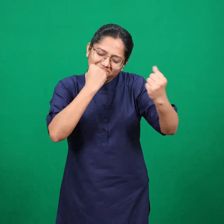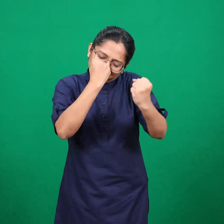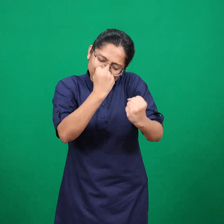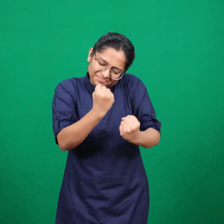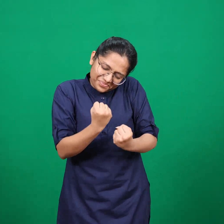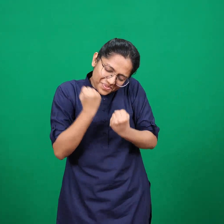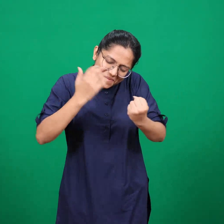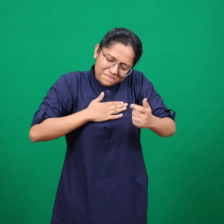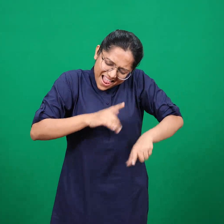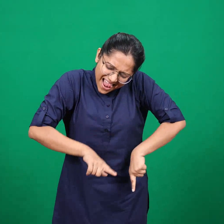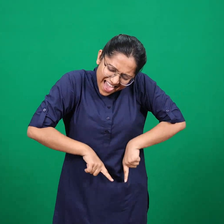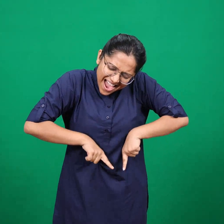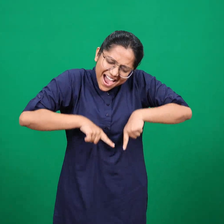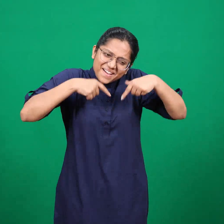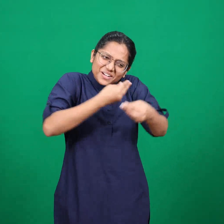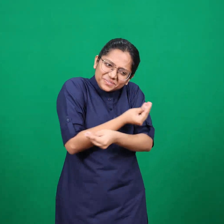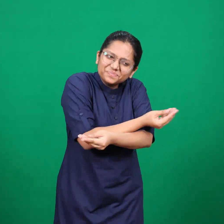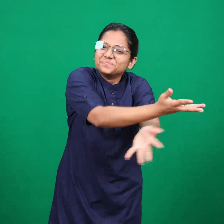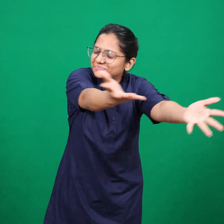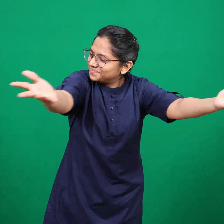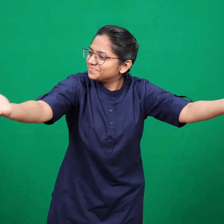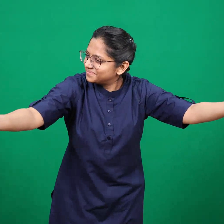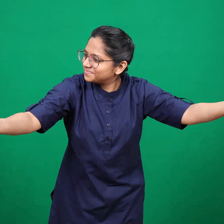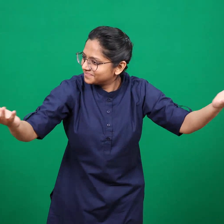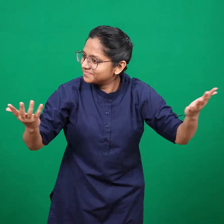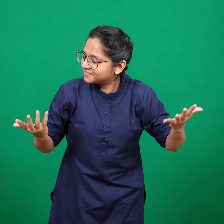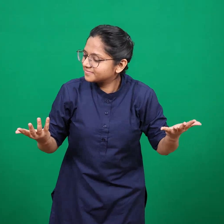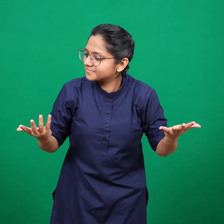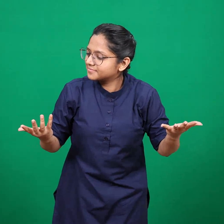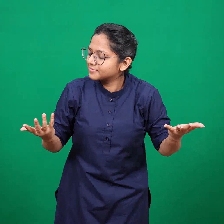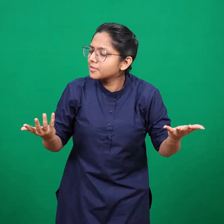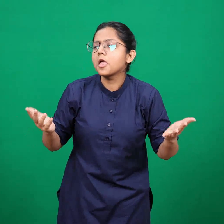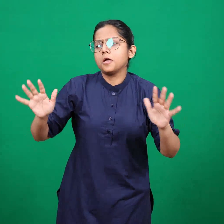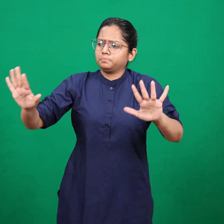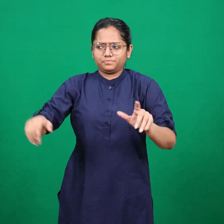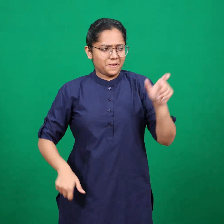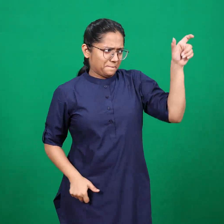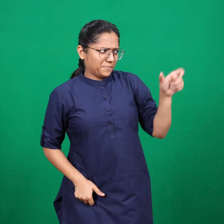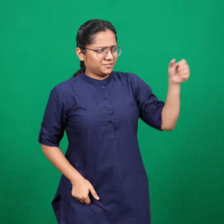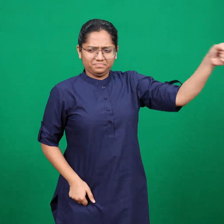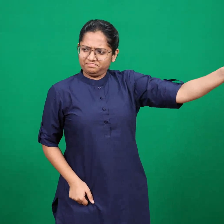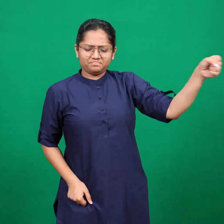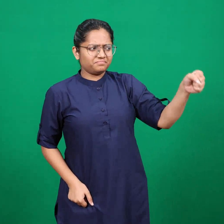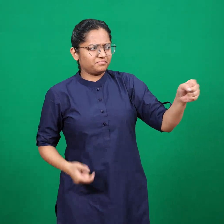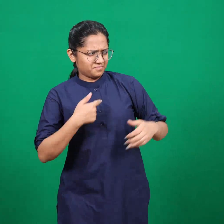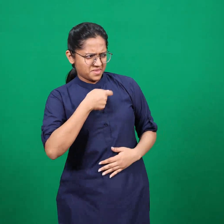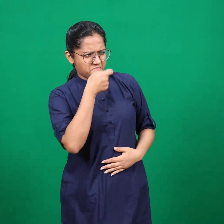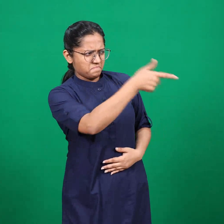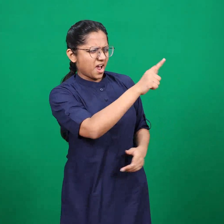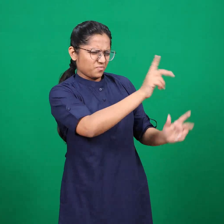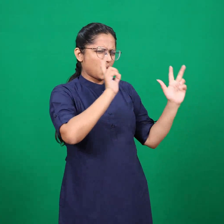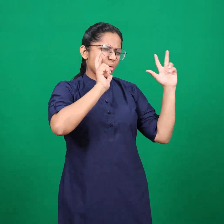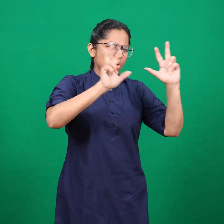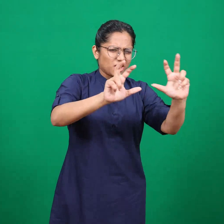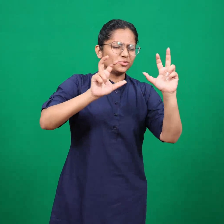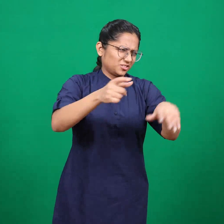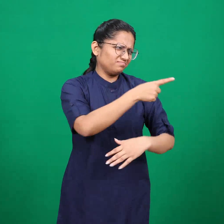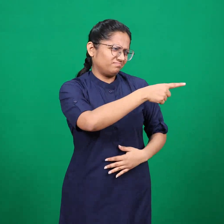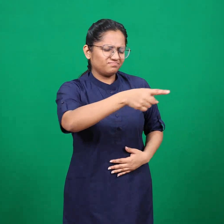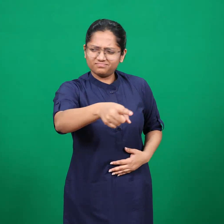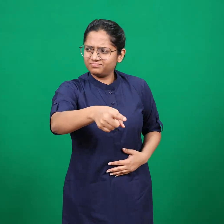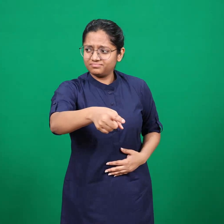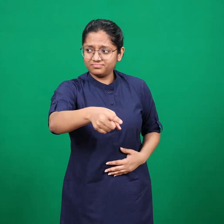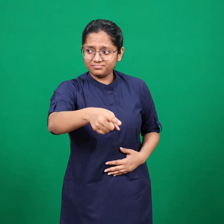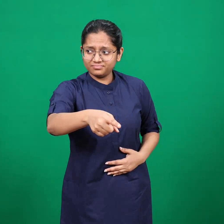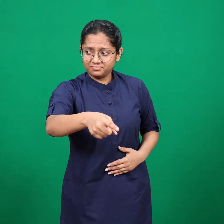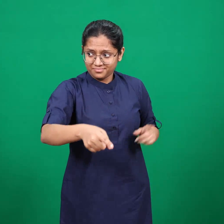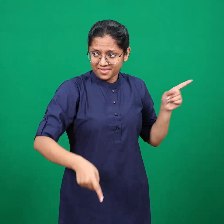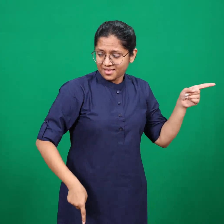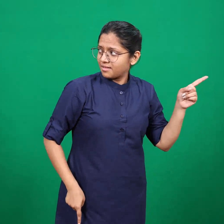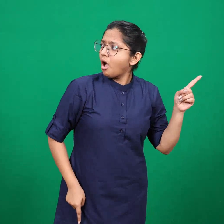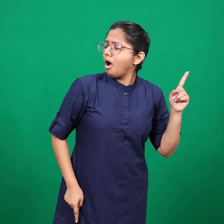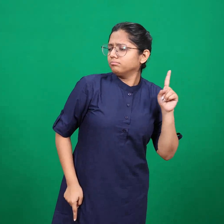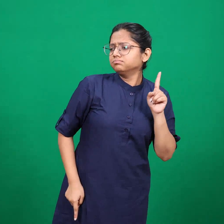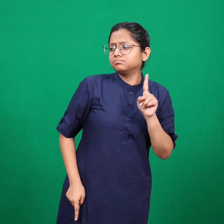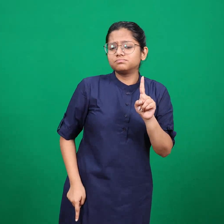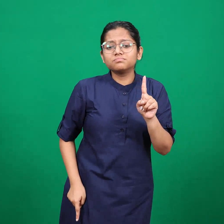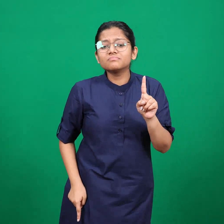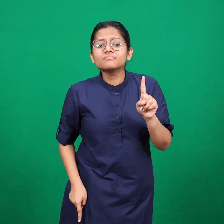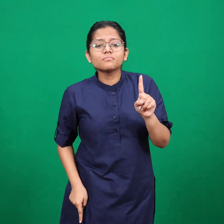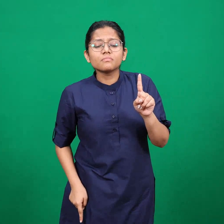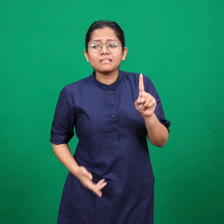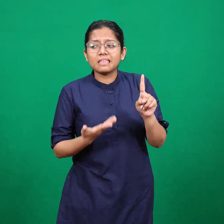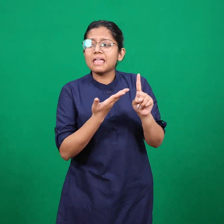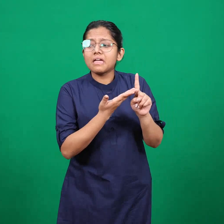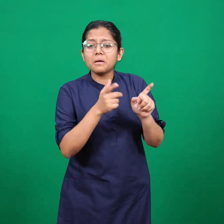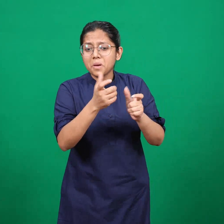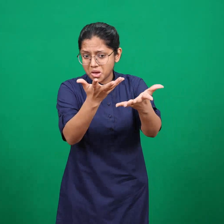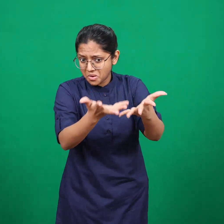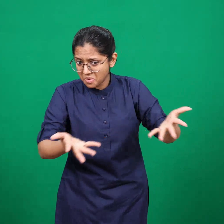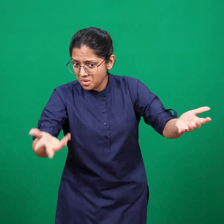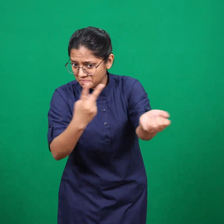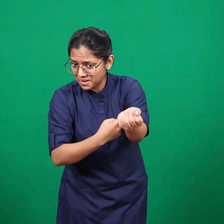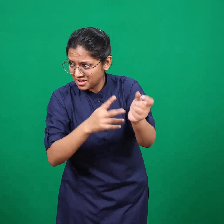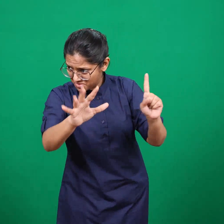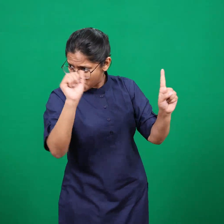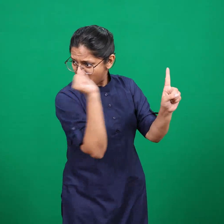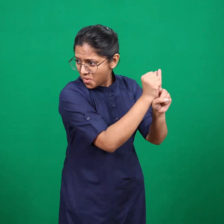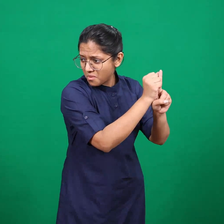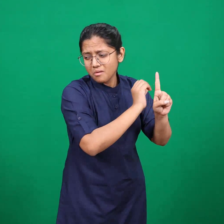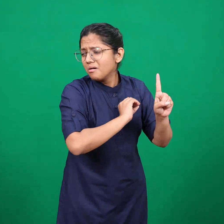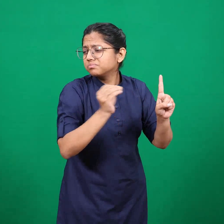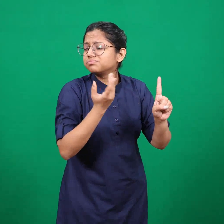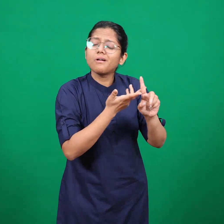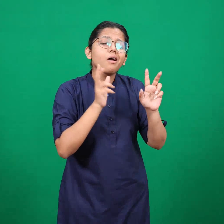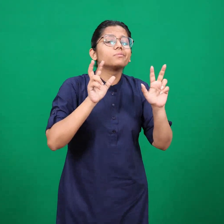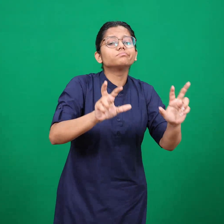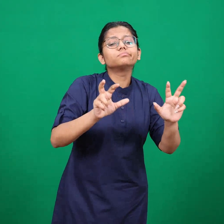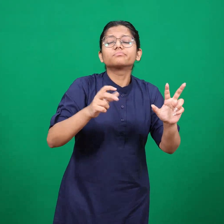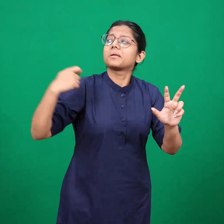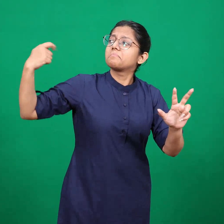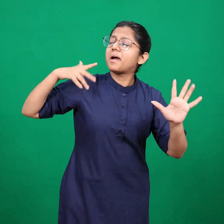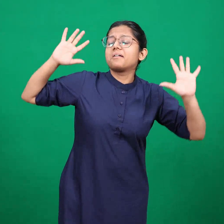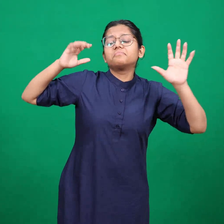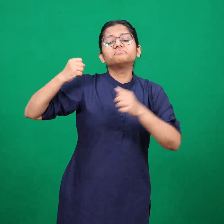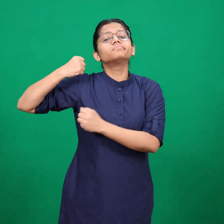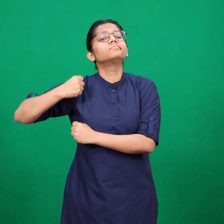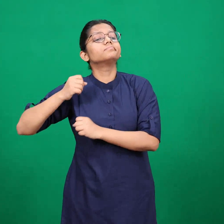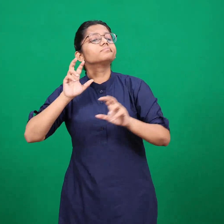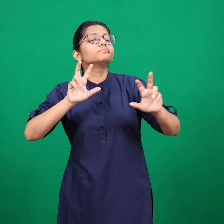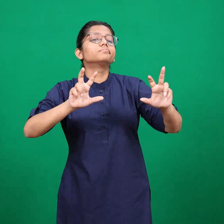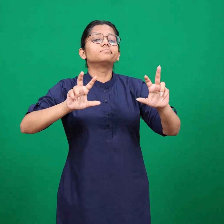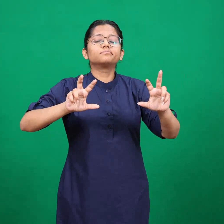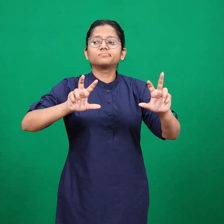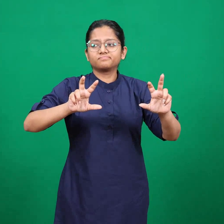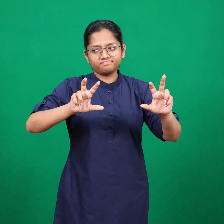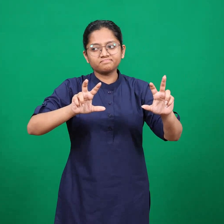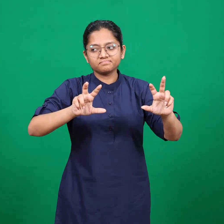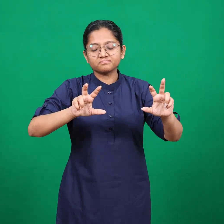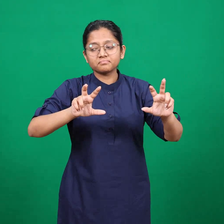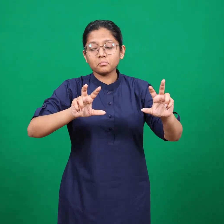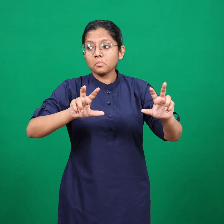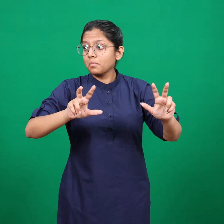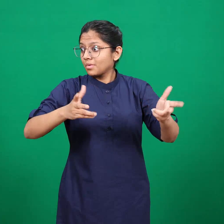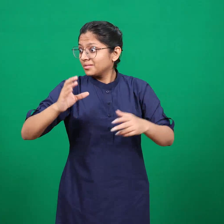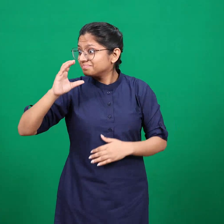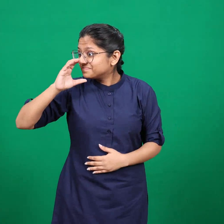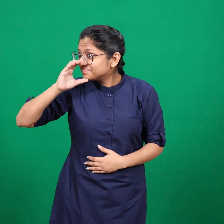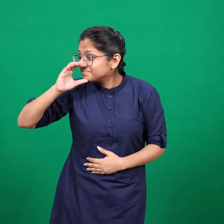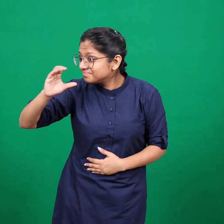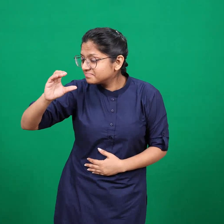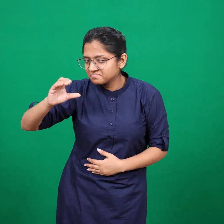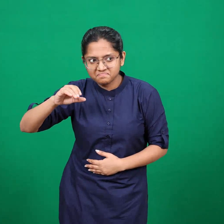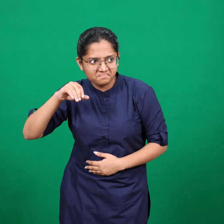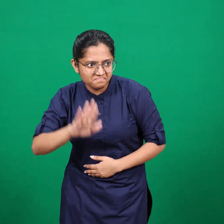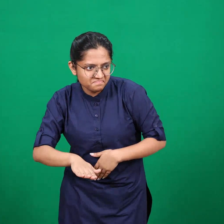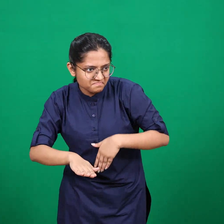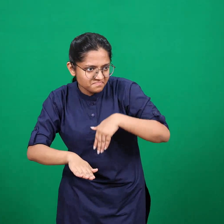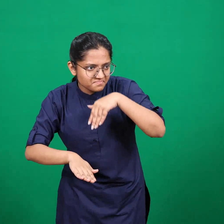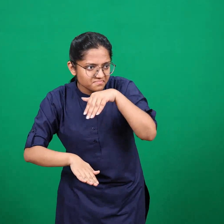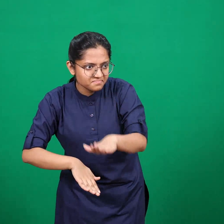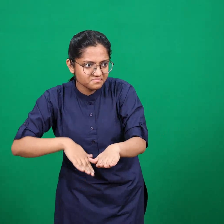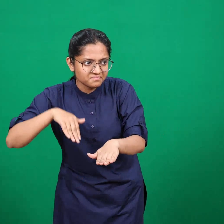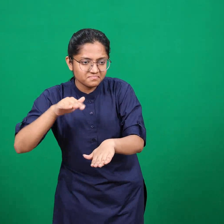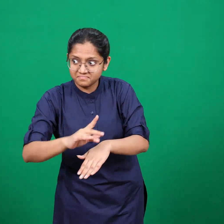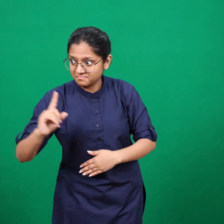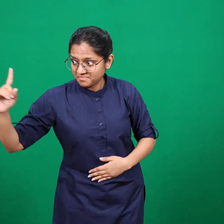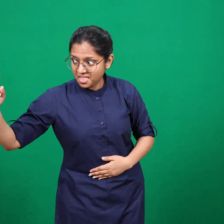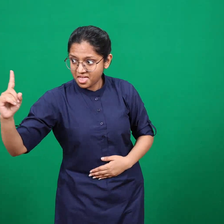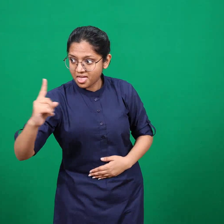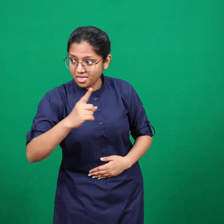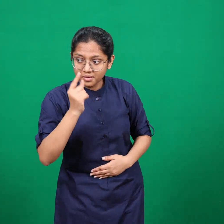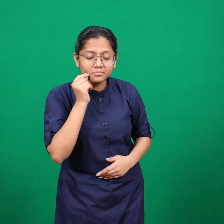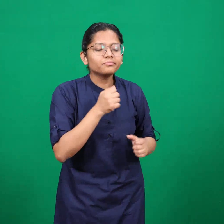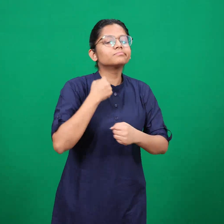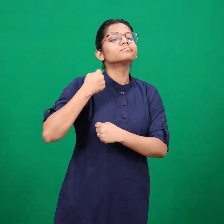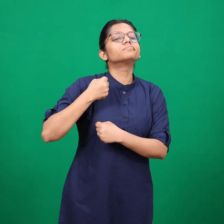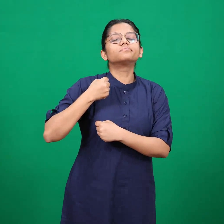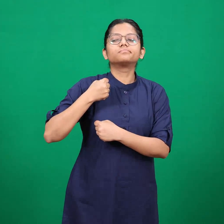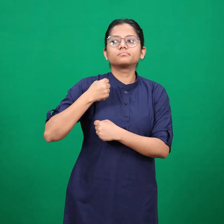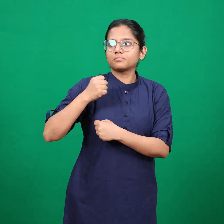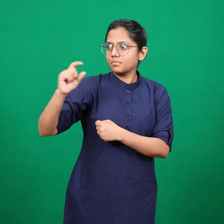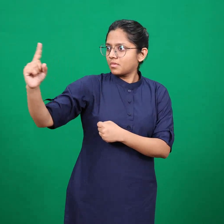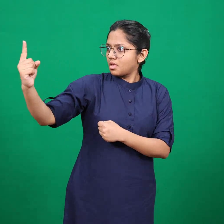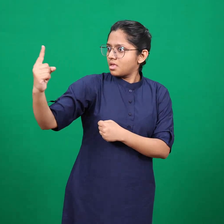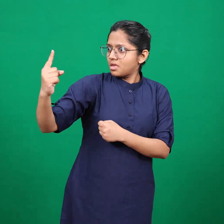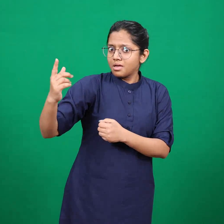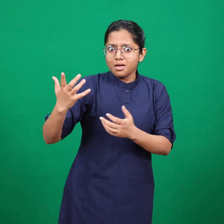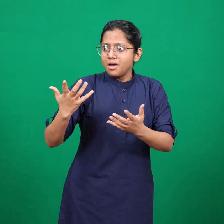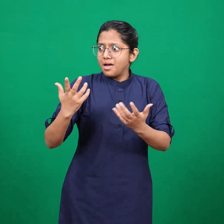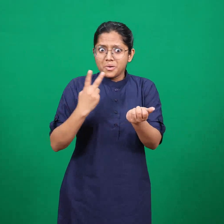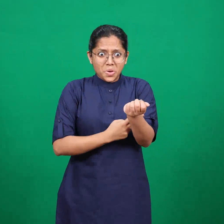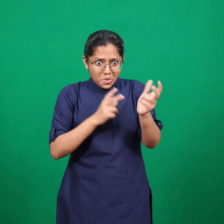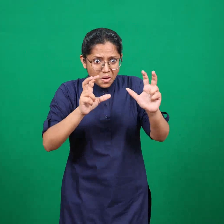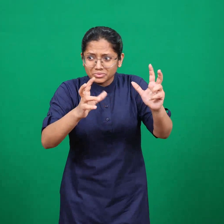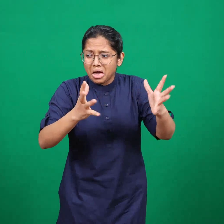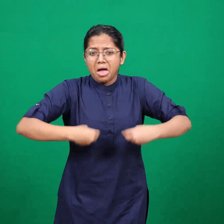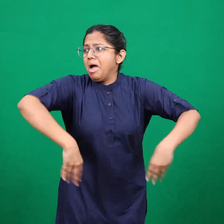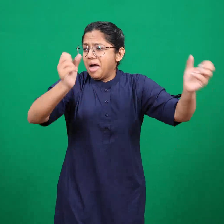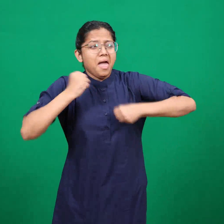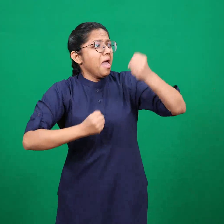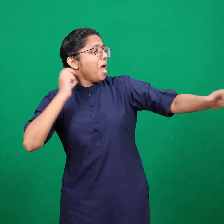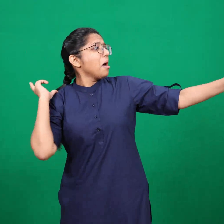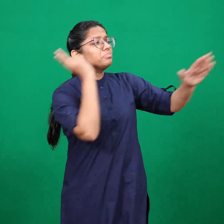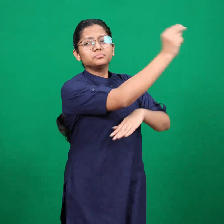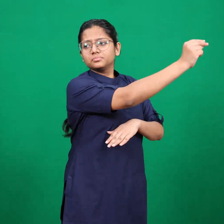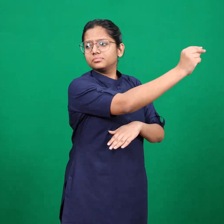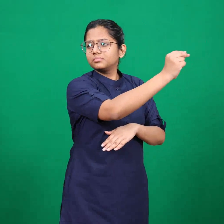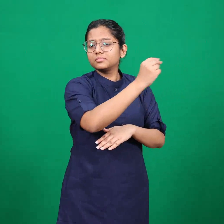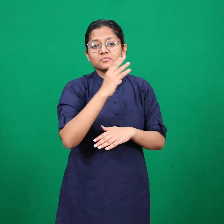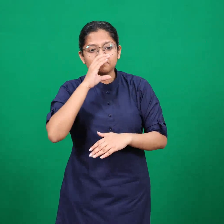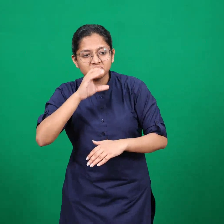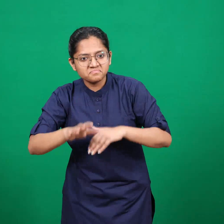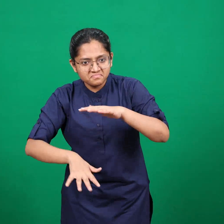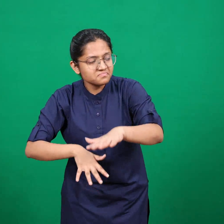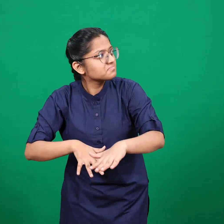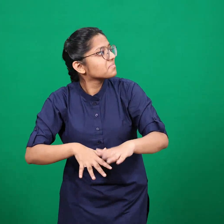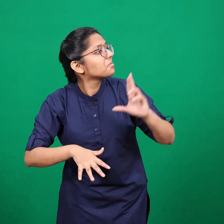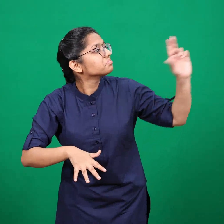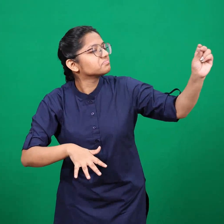The hired hand is not the shepherd, and the sheep are not his own. When he sees the wolf coming, he abandons the sheep and runs away.